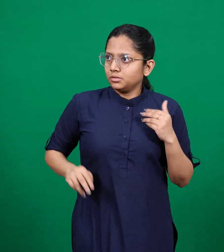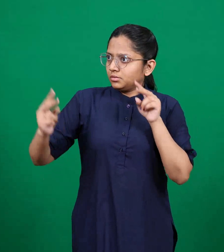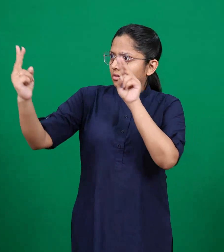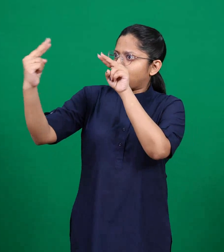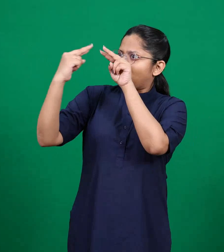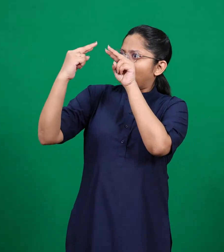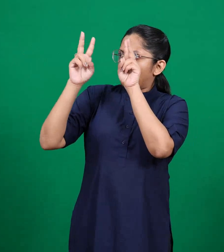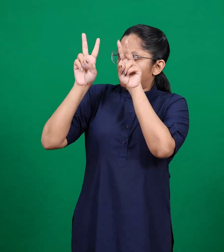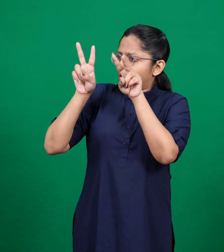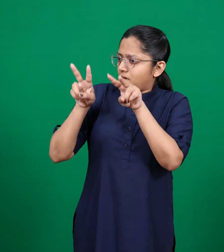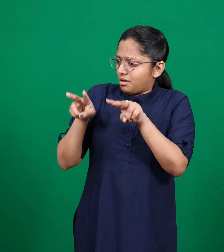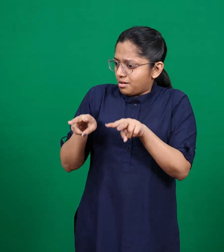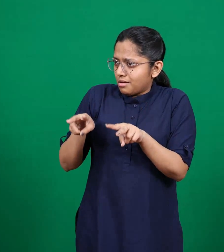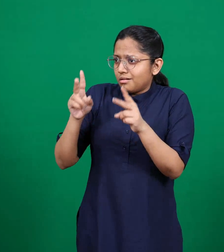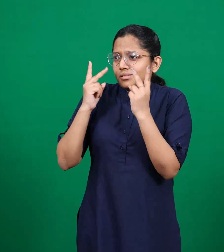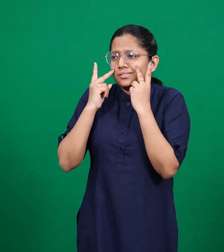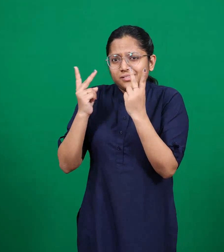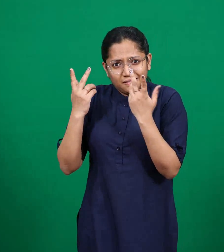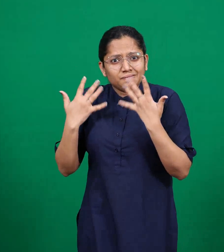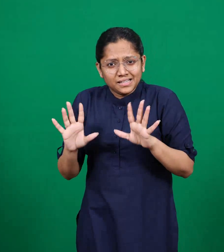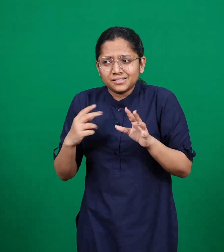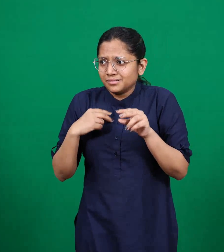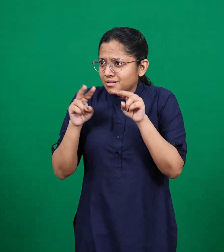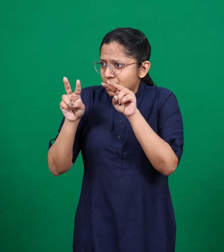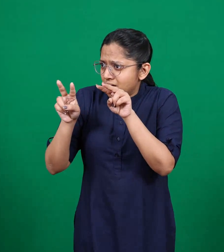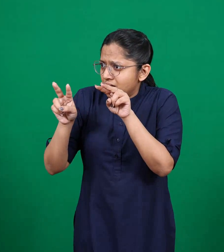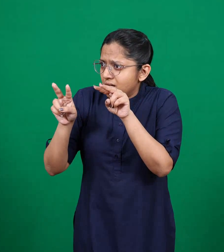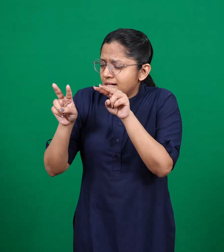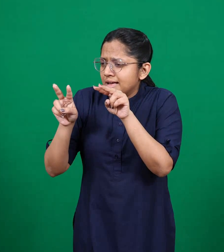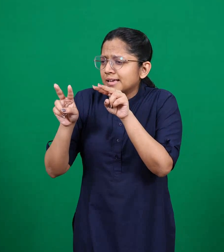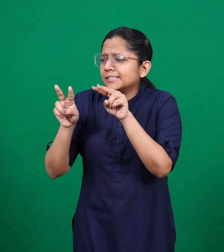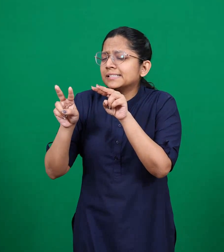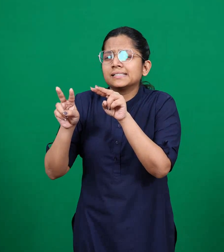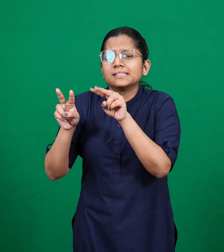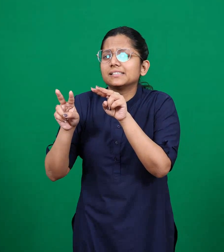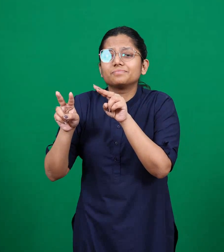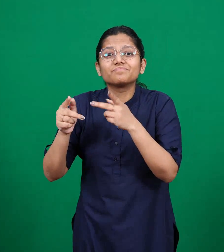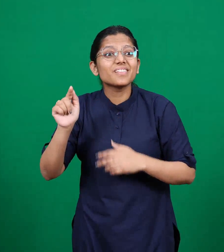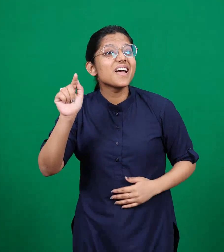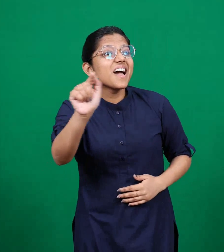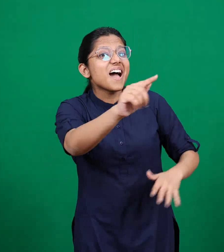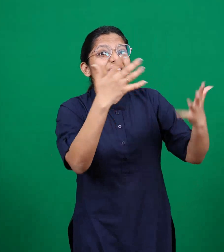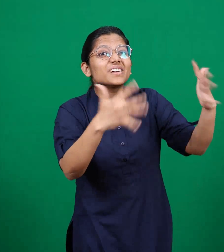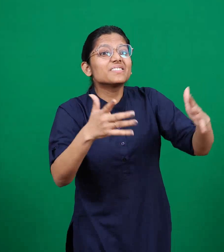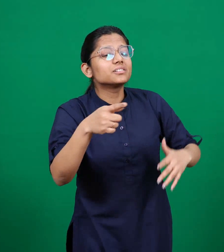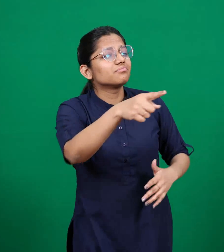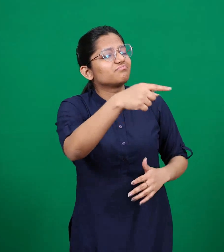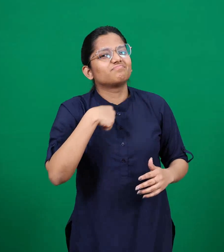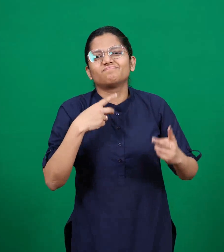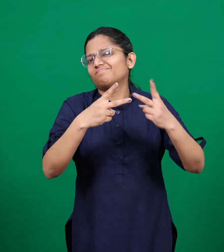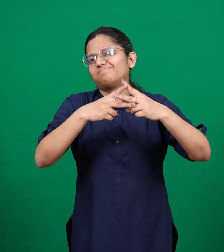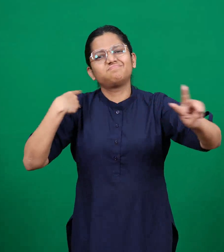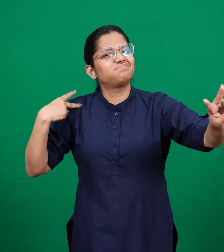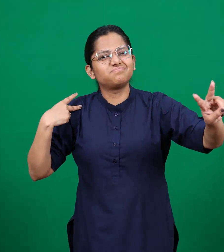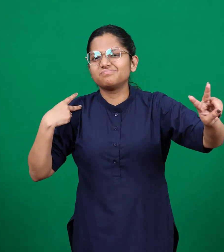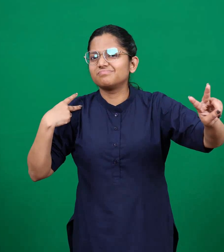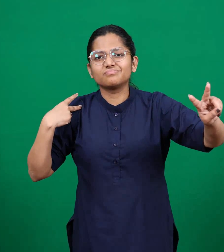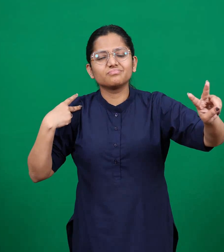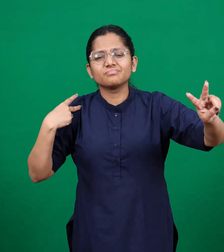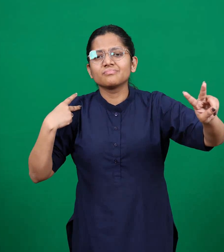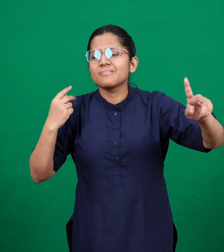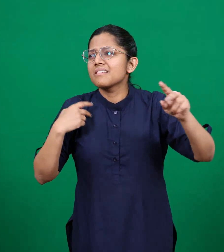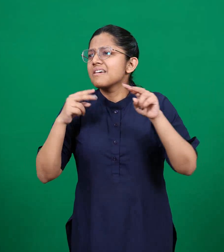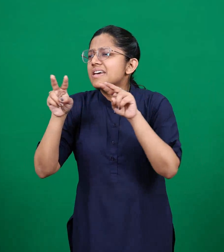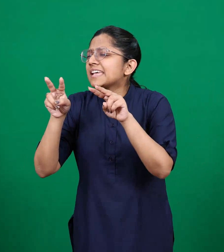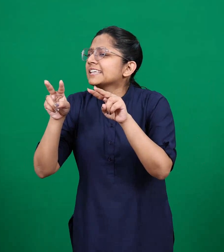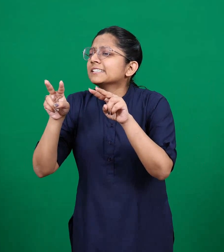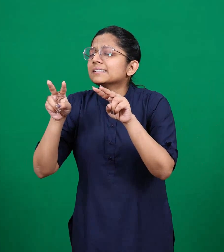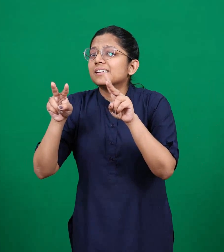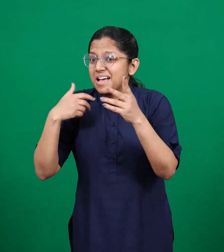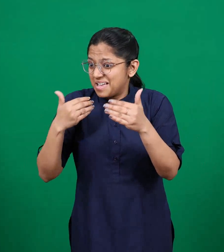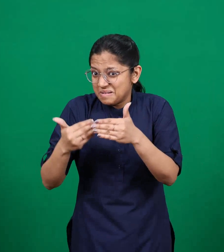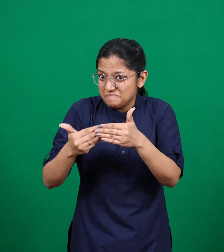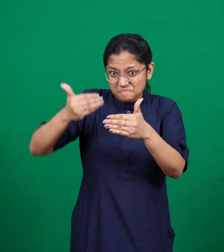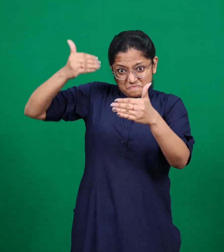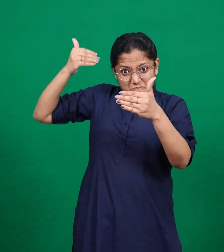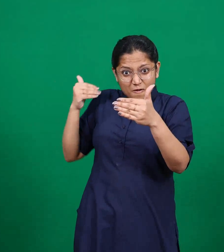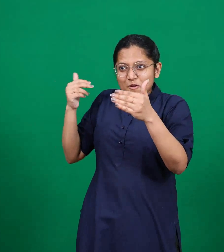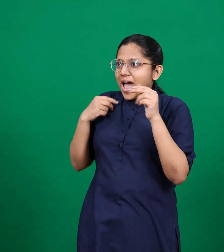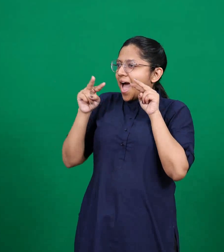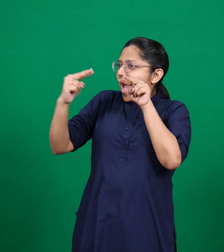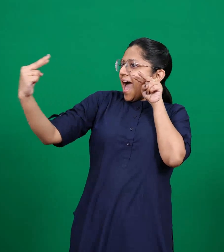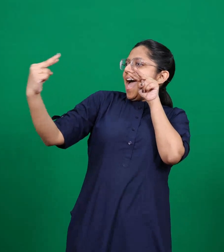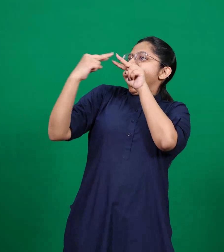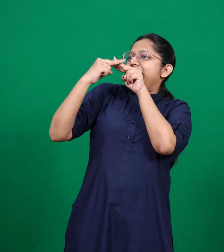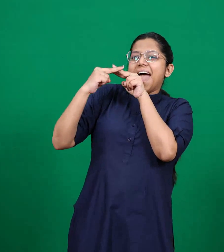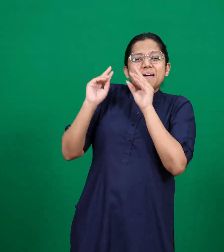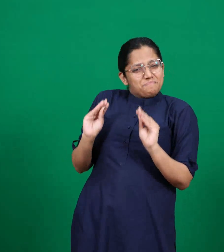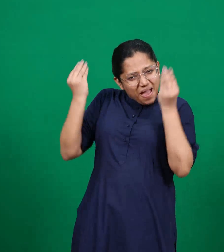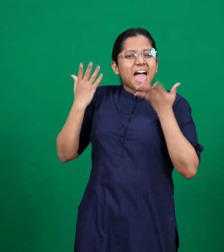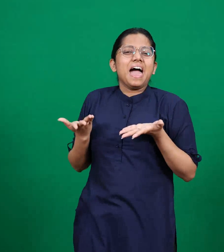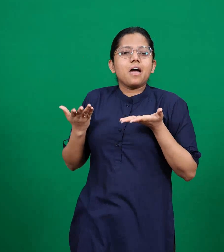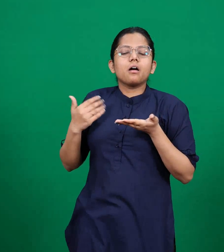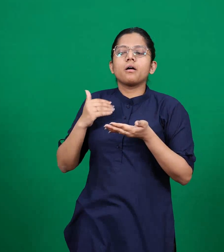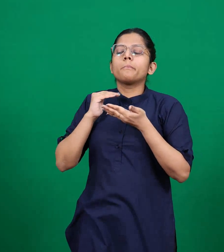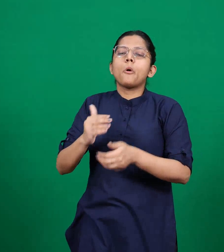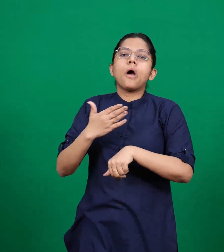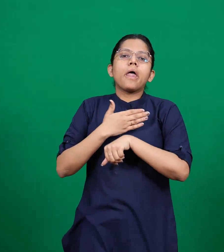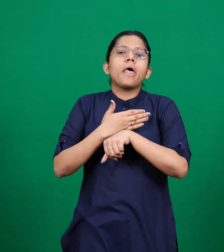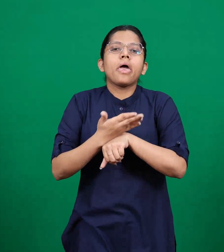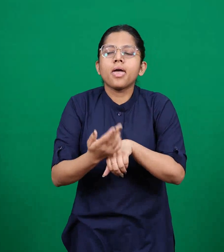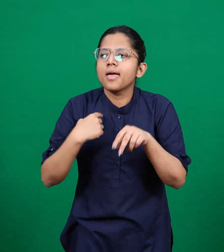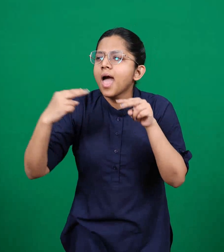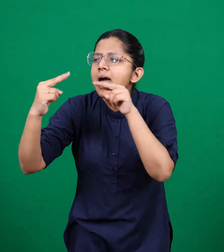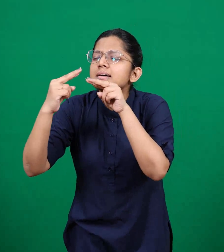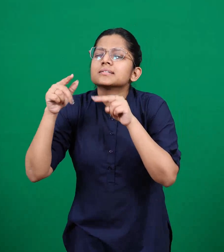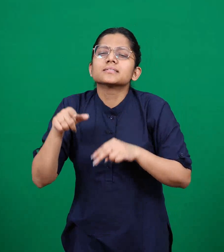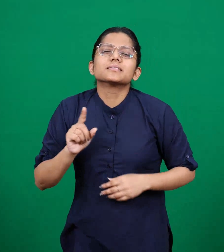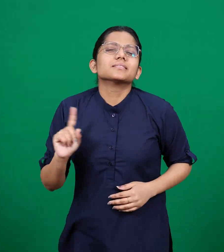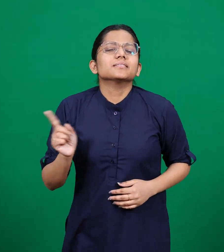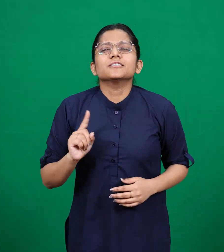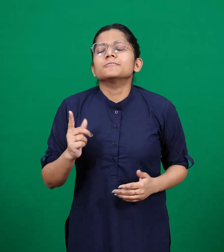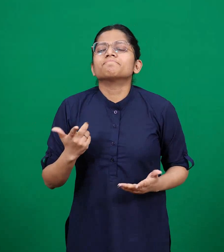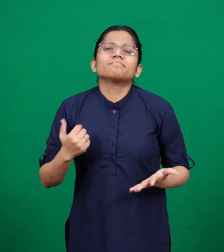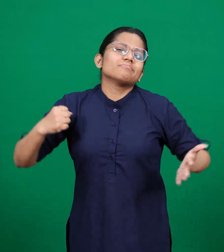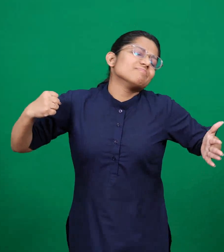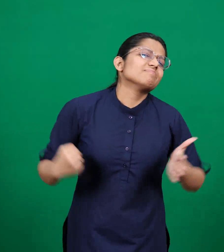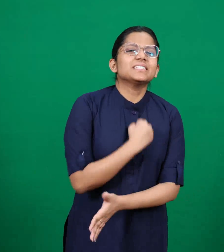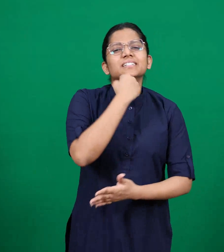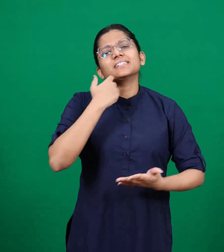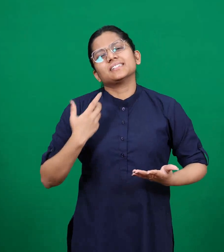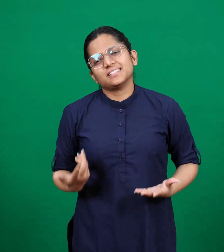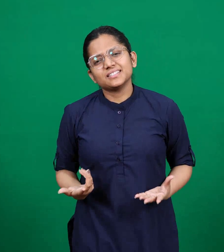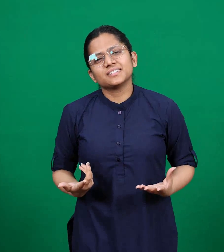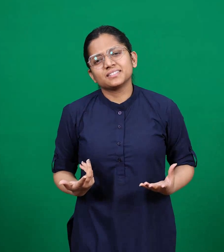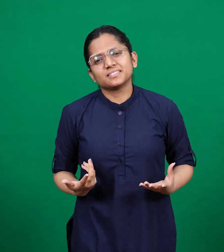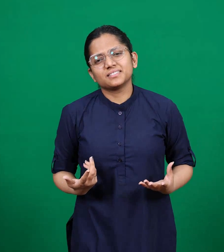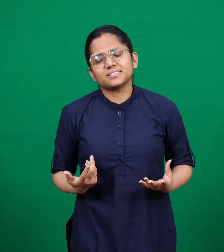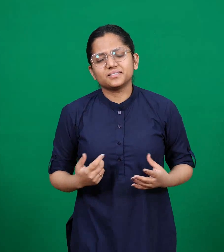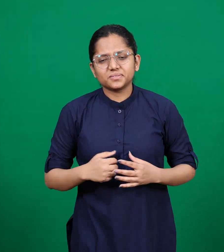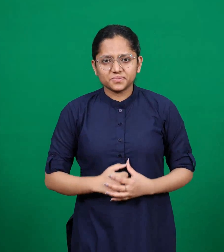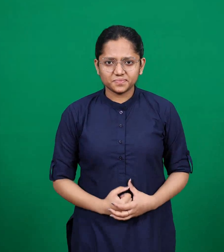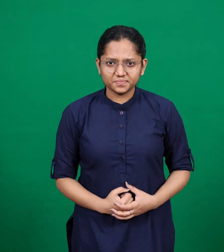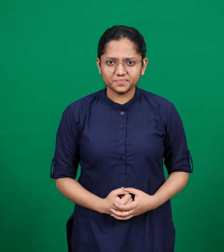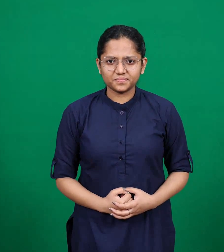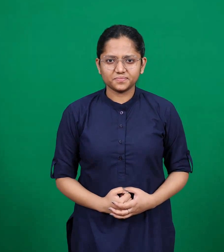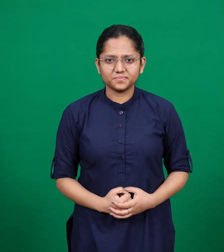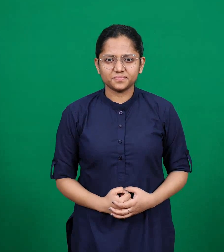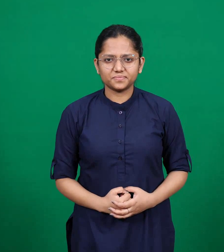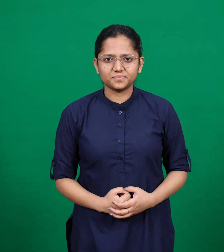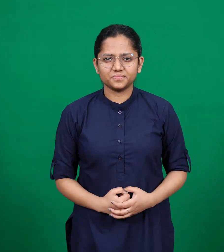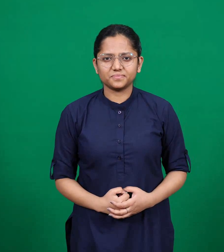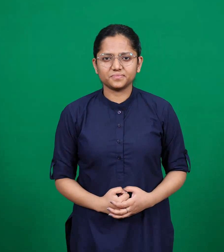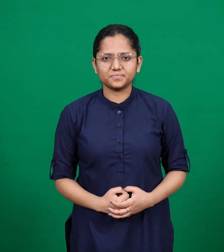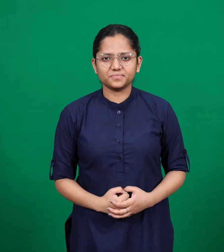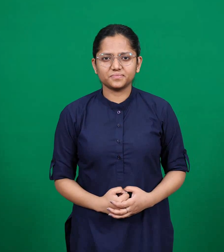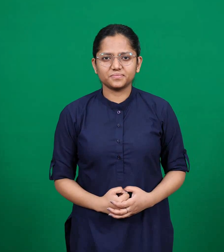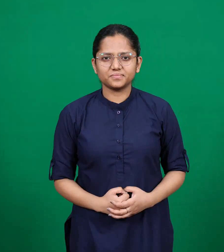And last of all He appeared to me also, as to one of untimely birth.